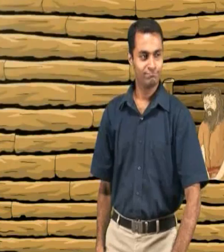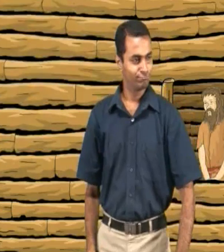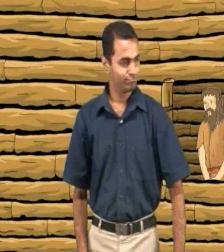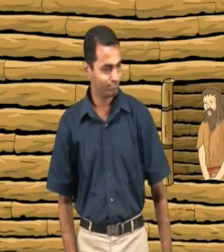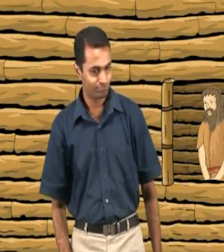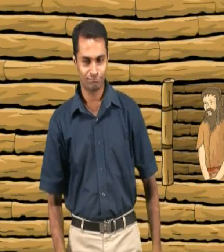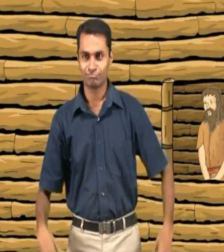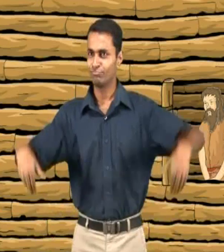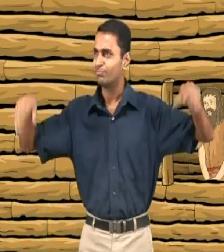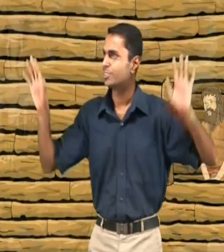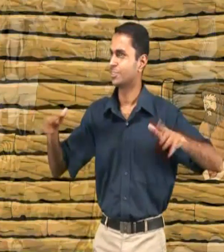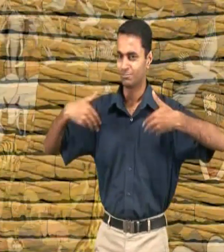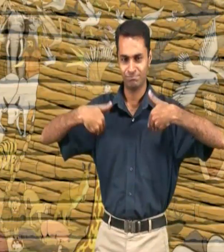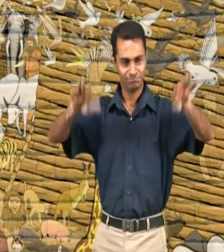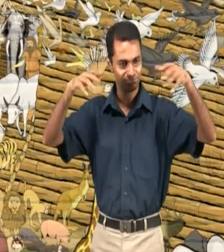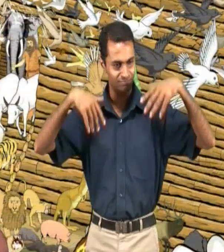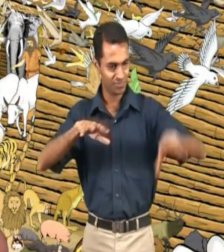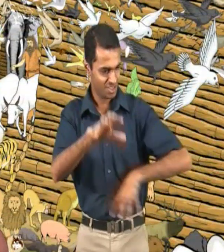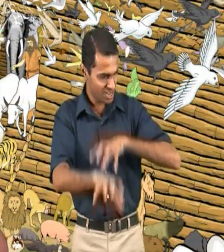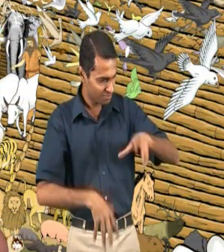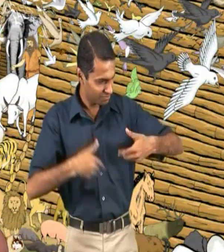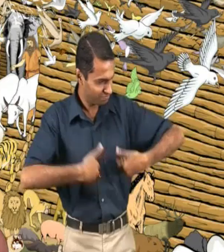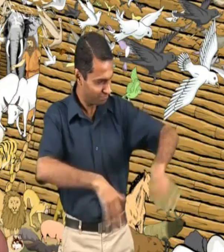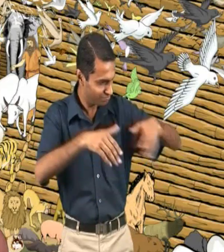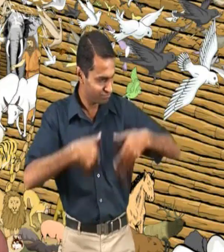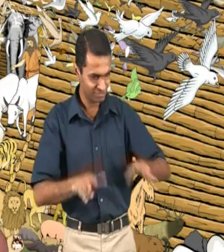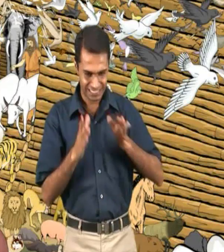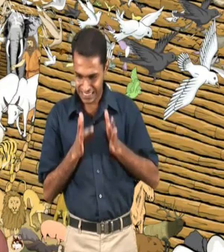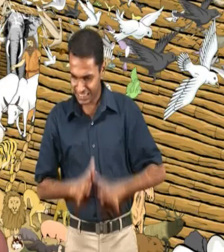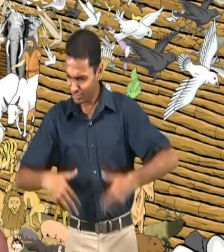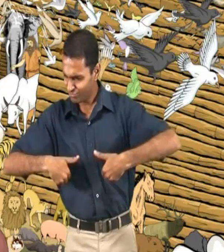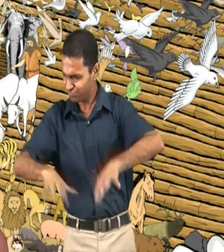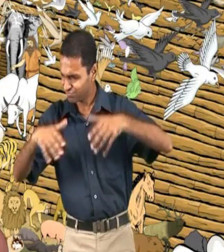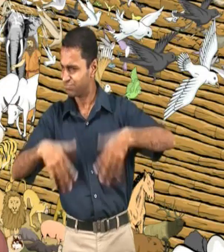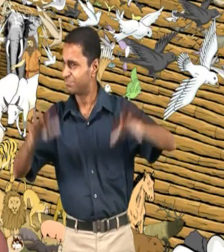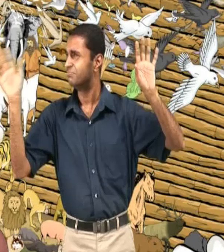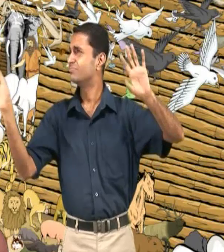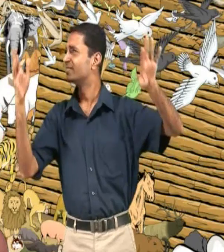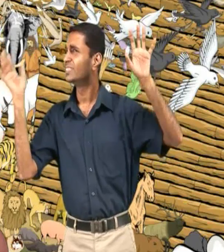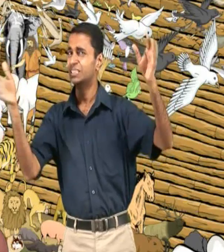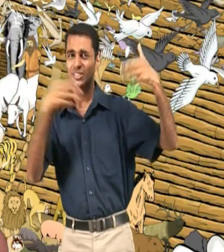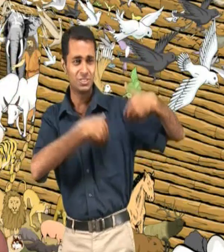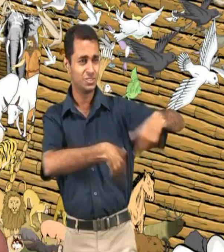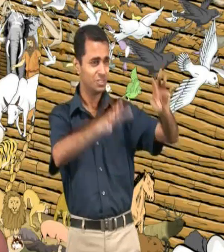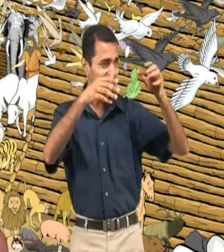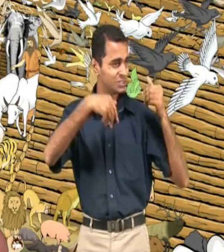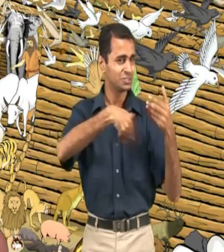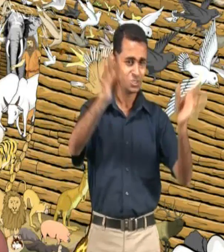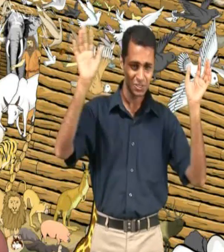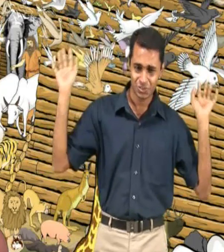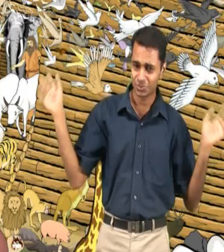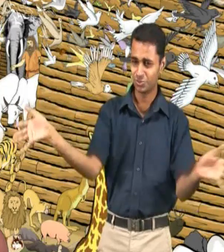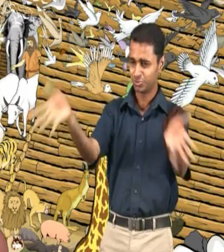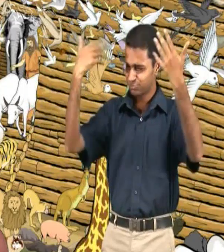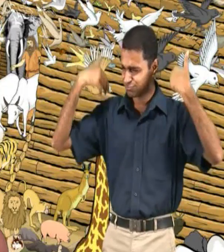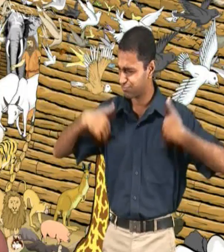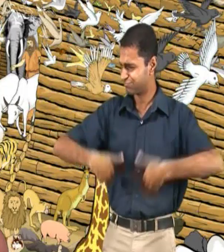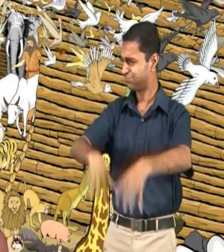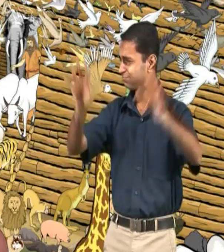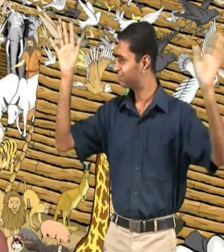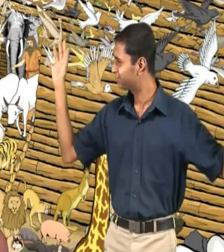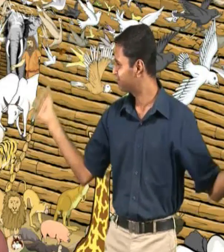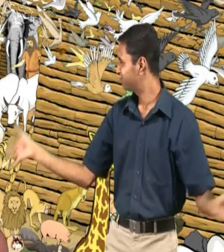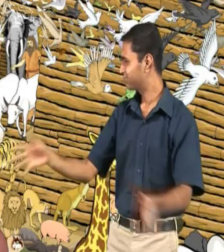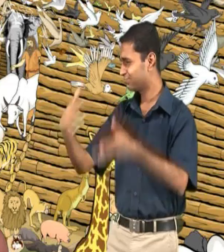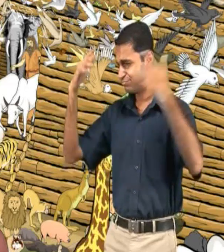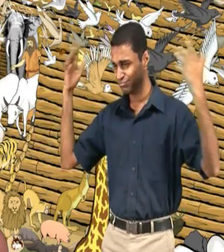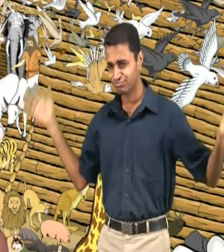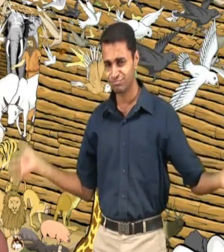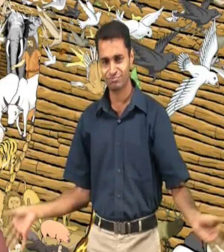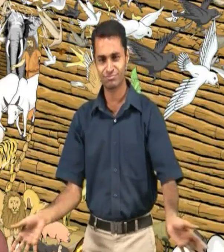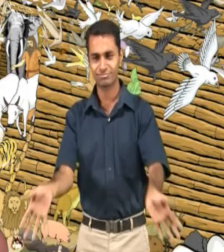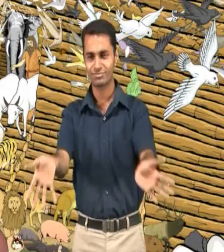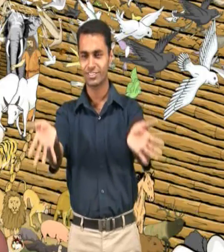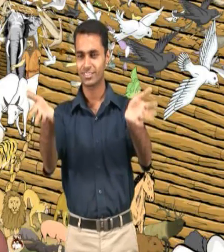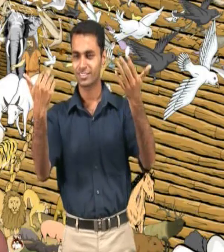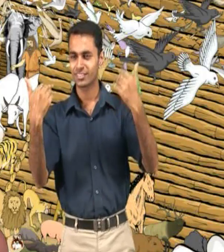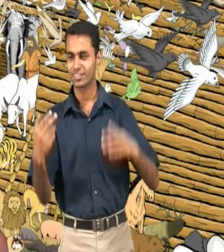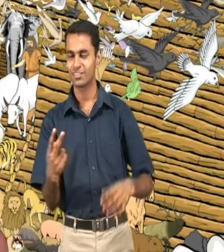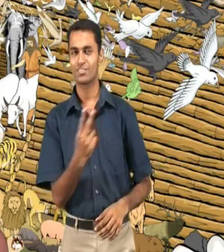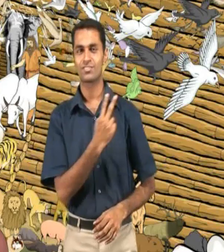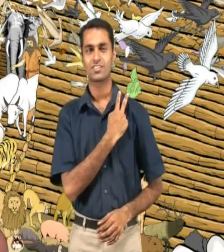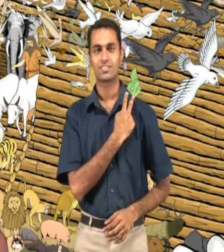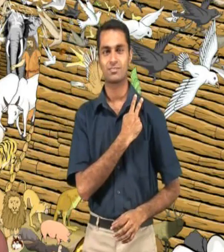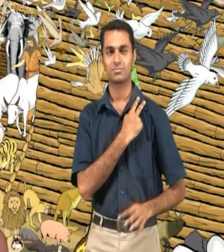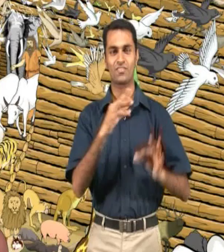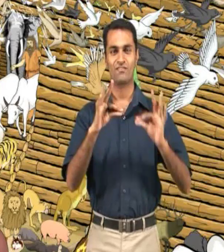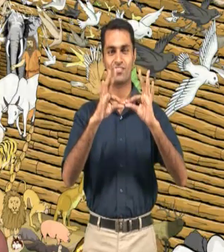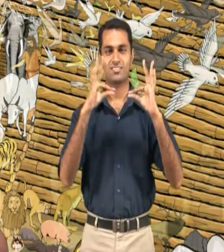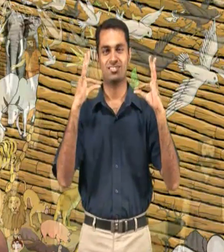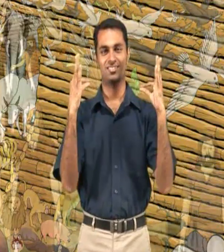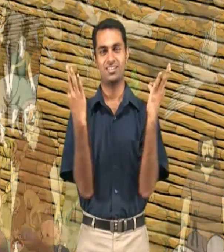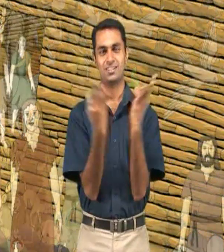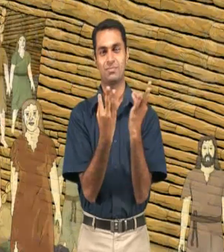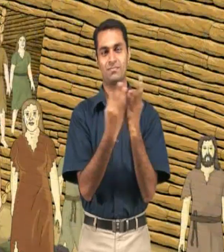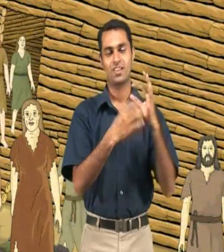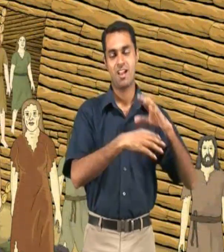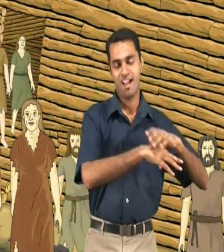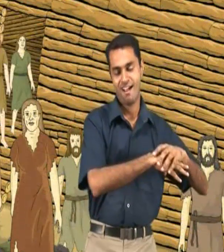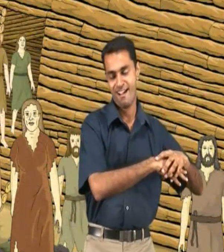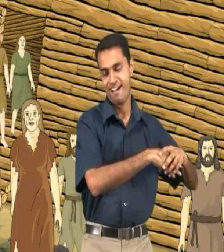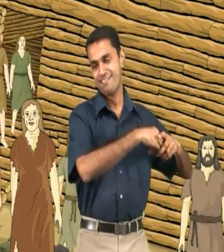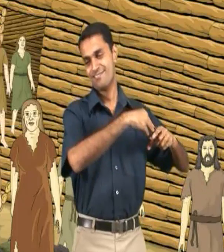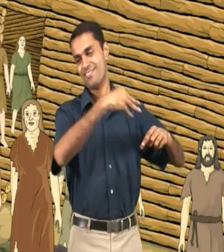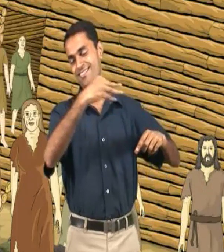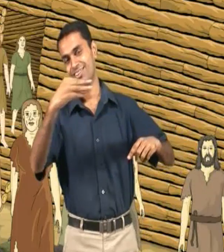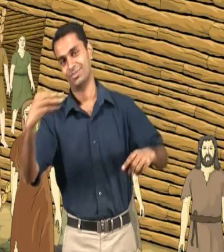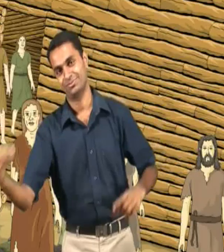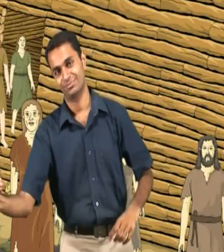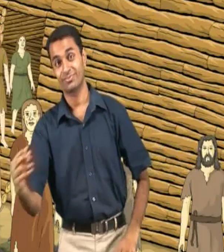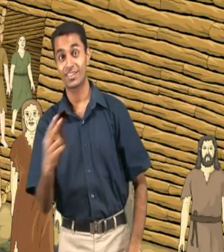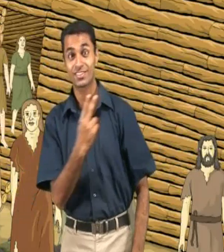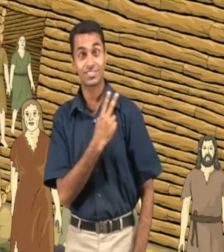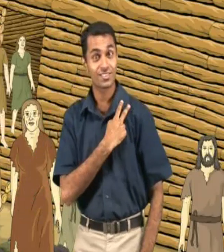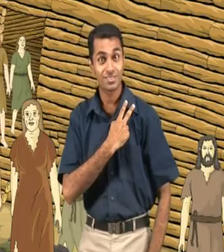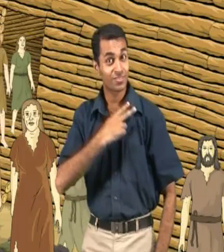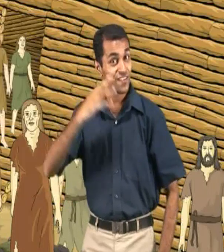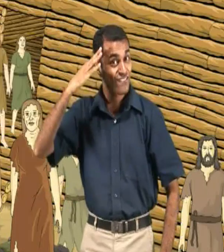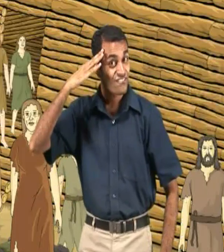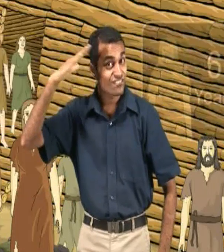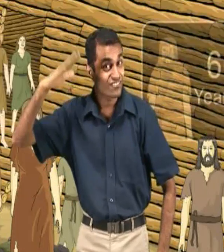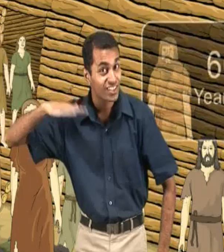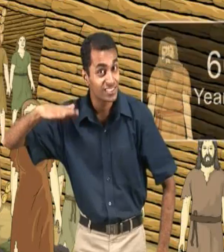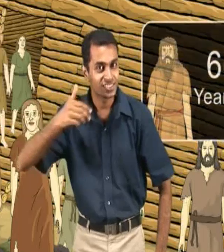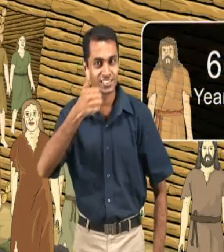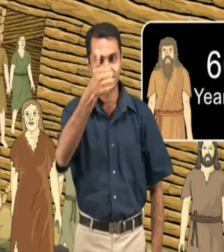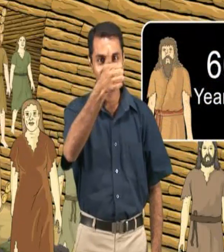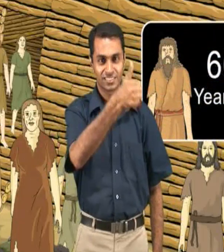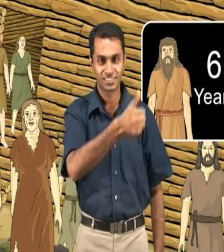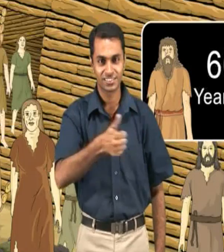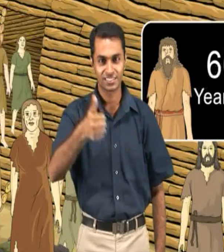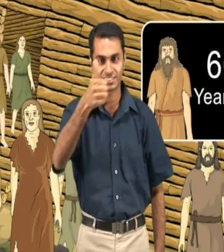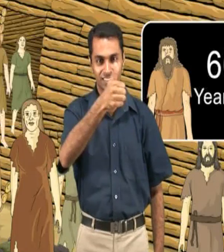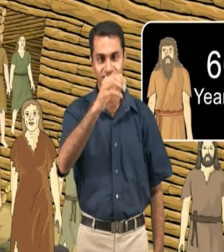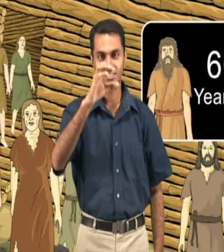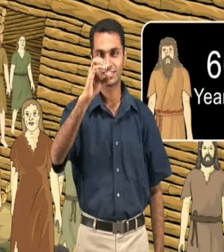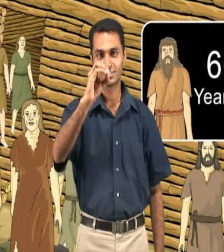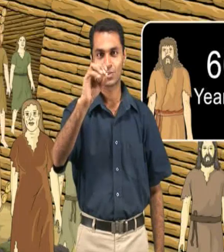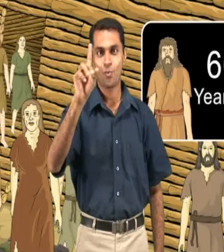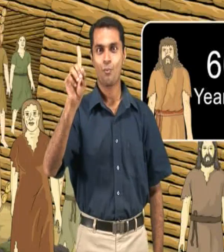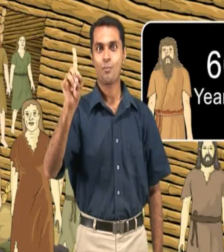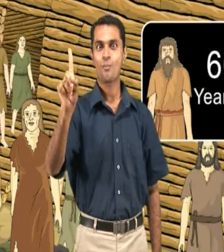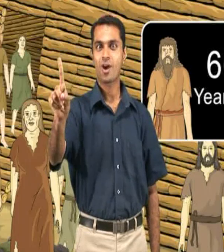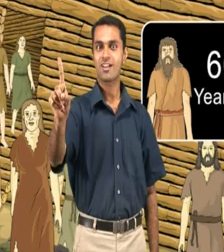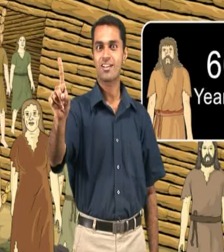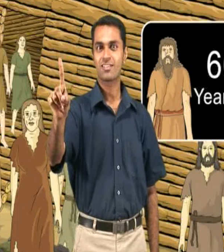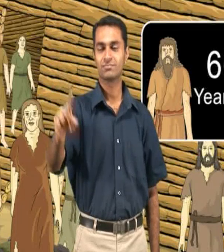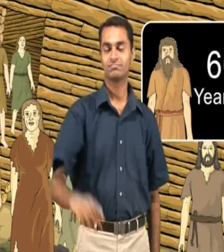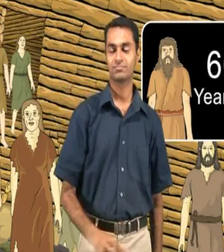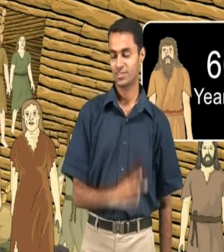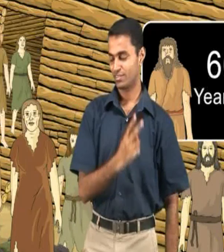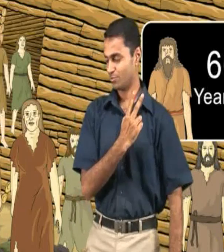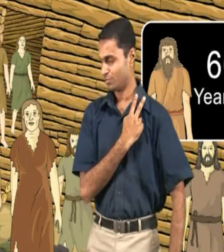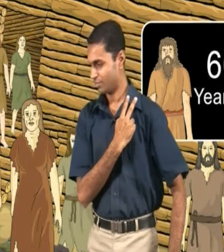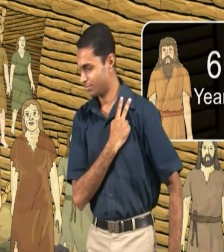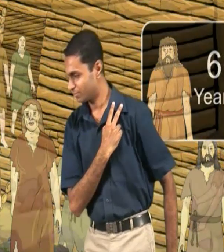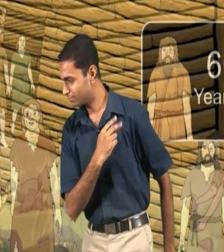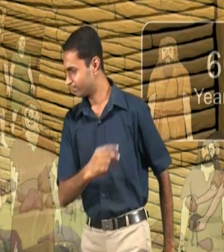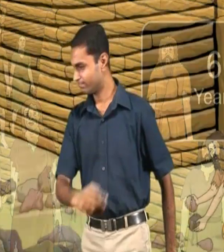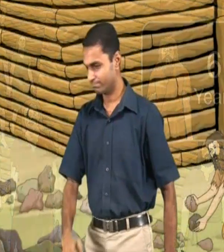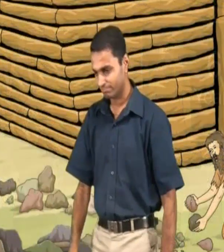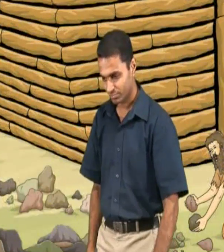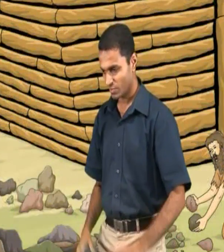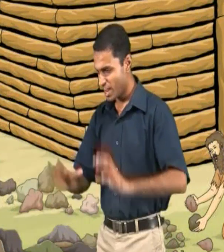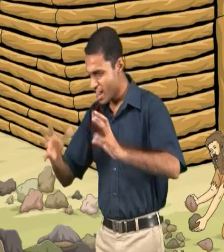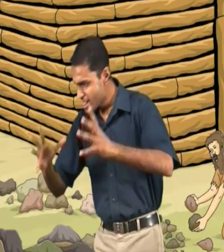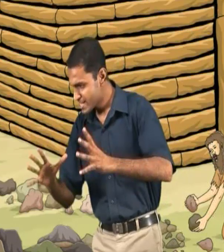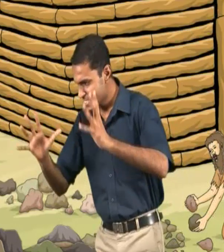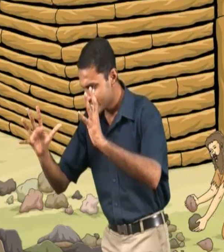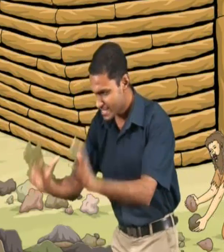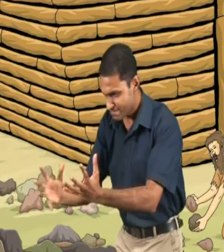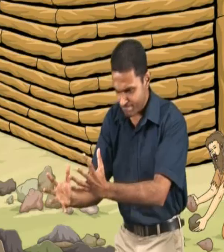Every living creature, every creeping thing, and every bird—everything that moves upon the earth—came out of the ark, kind by kind.